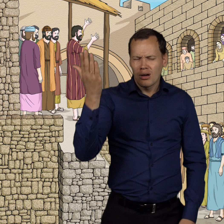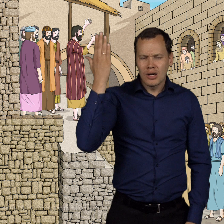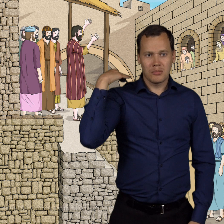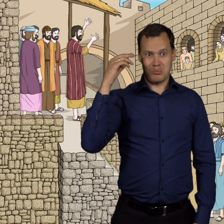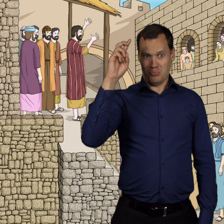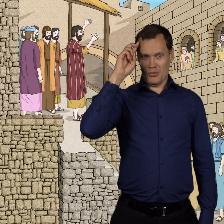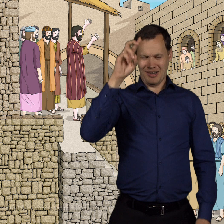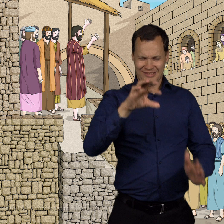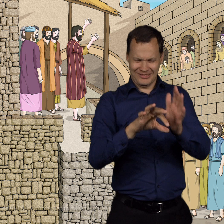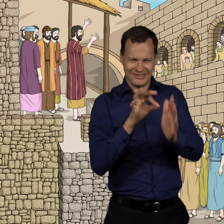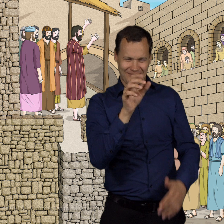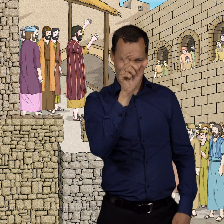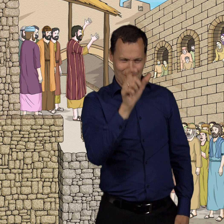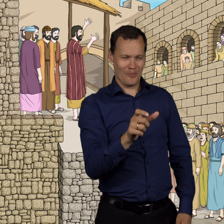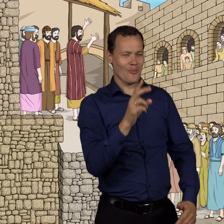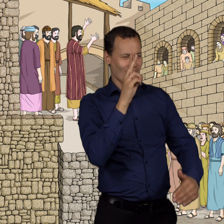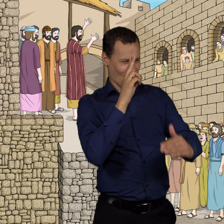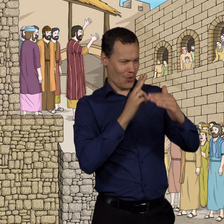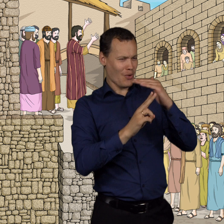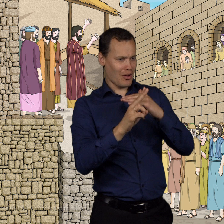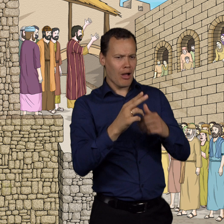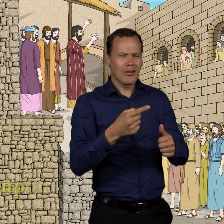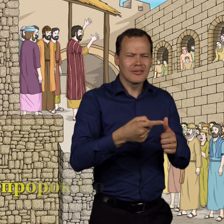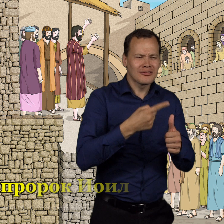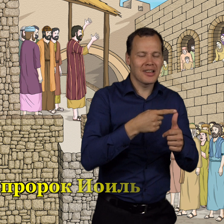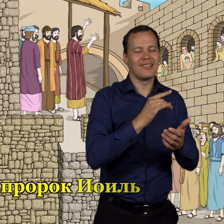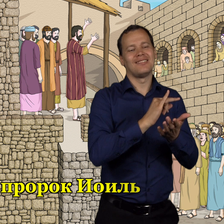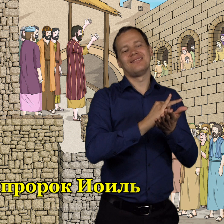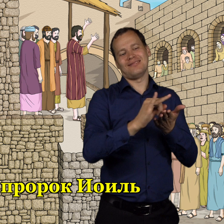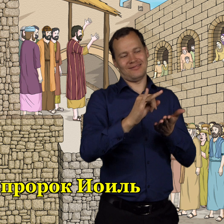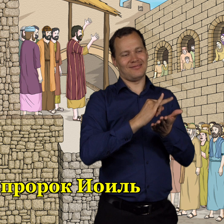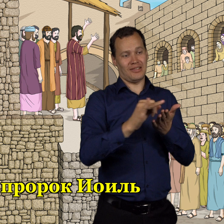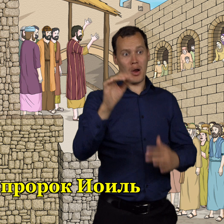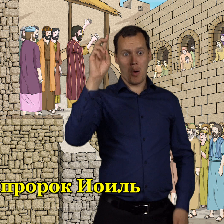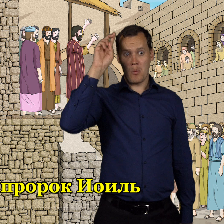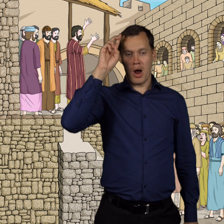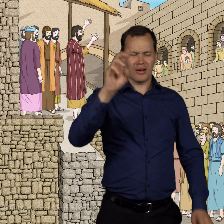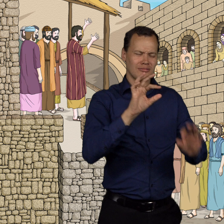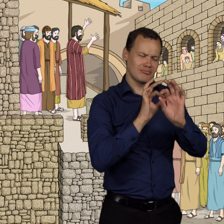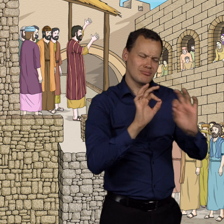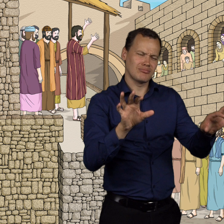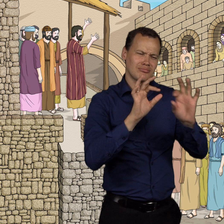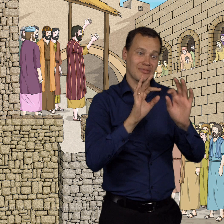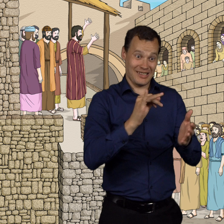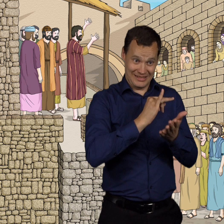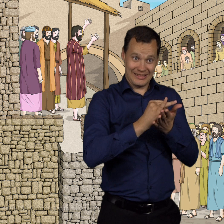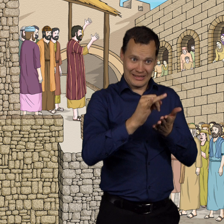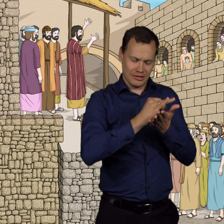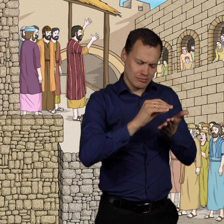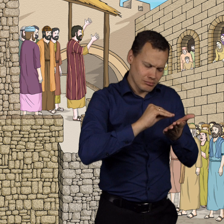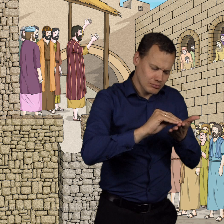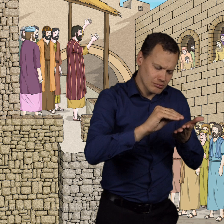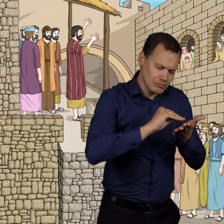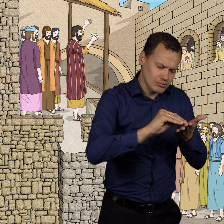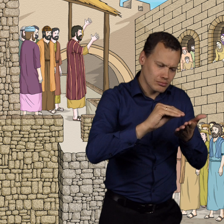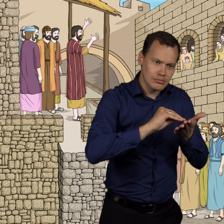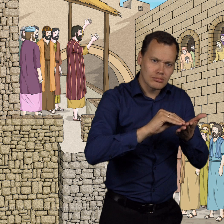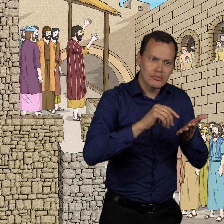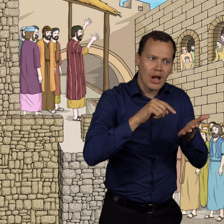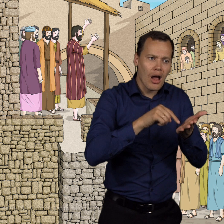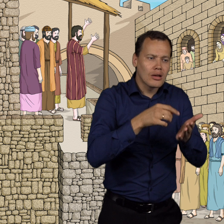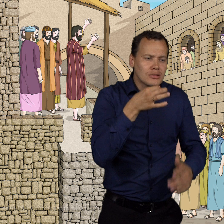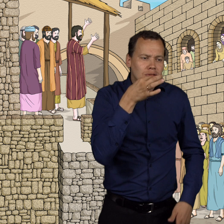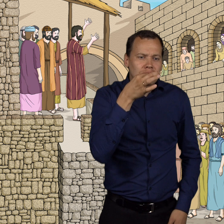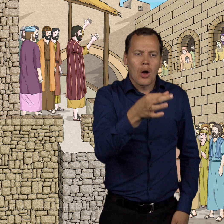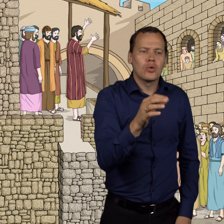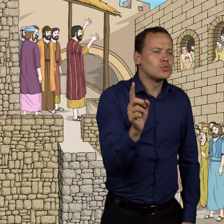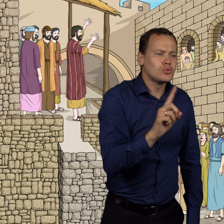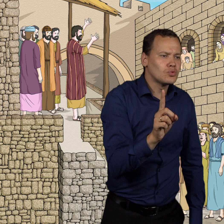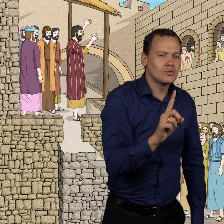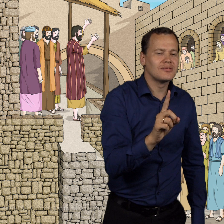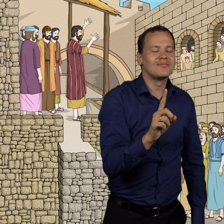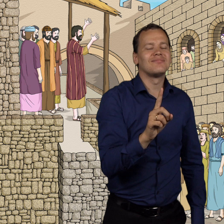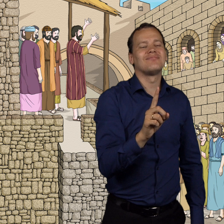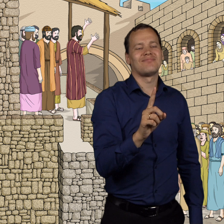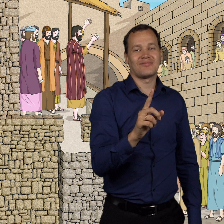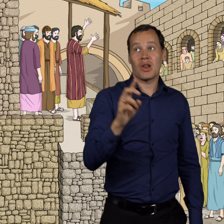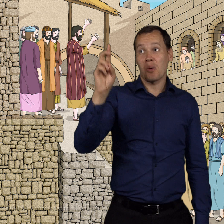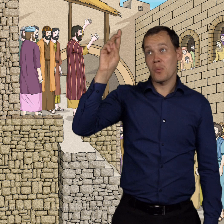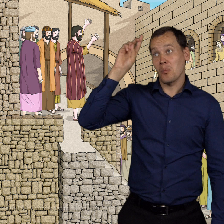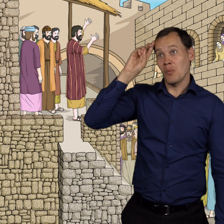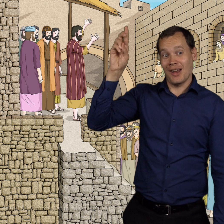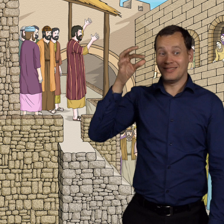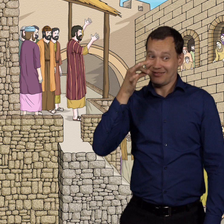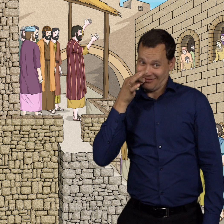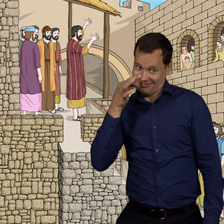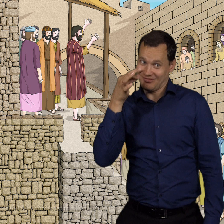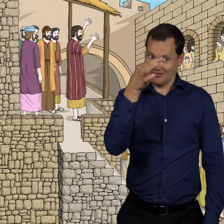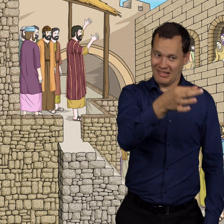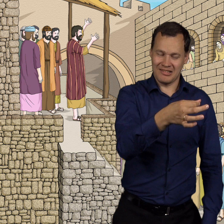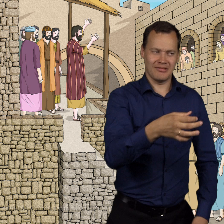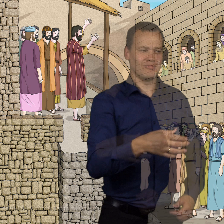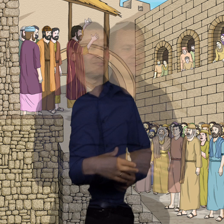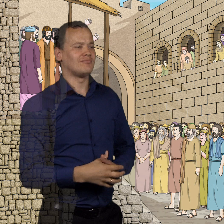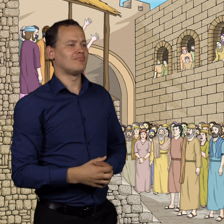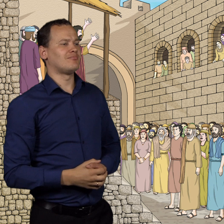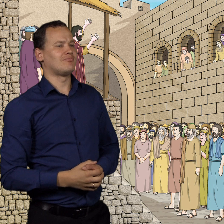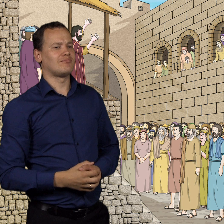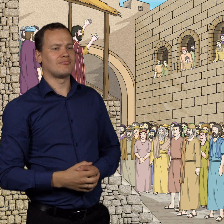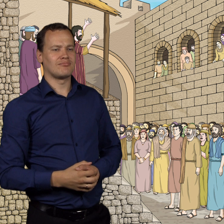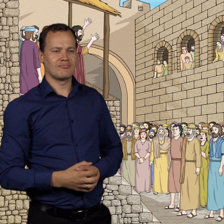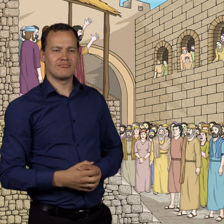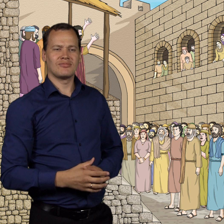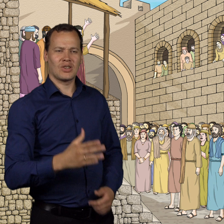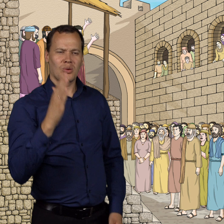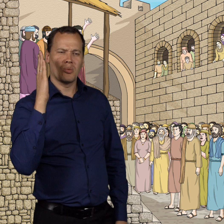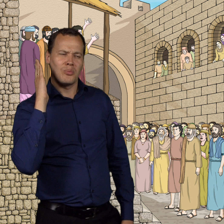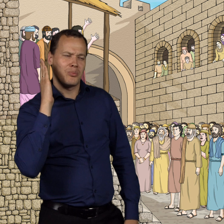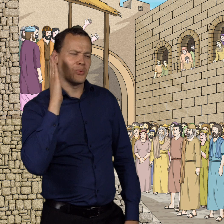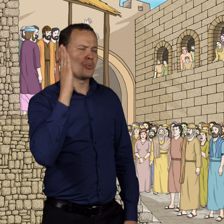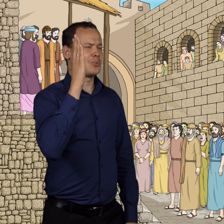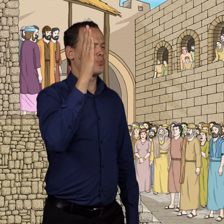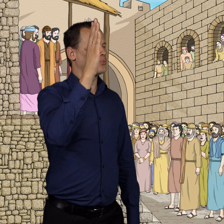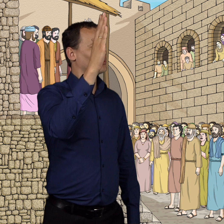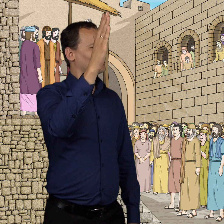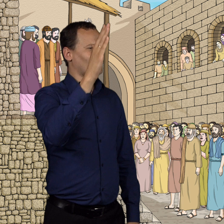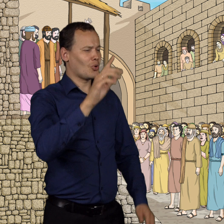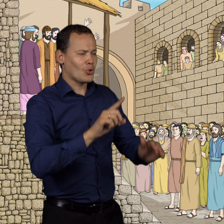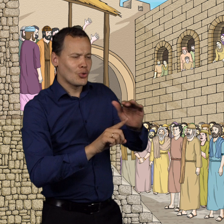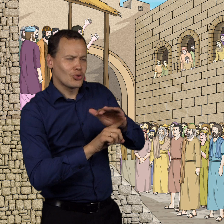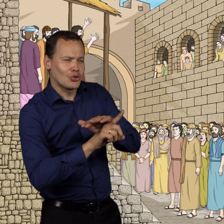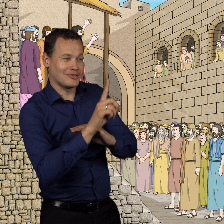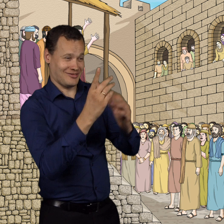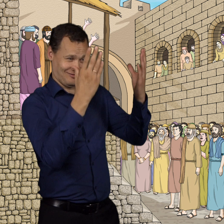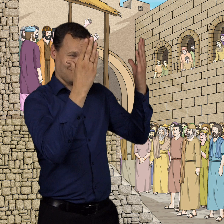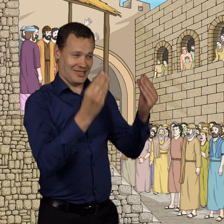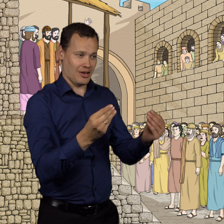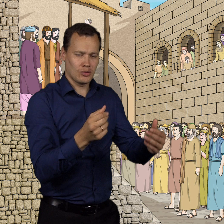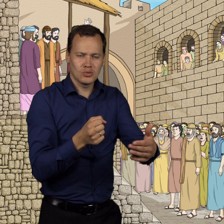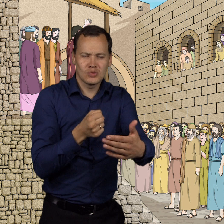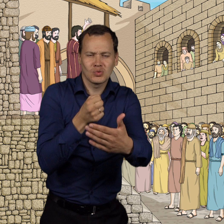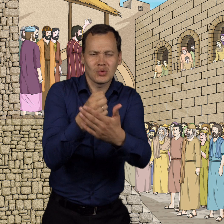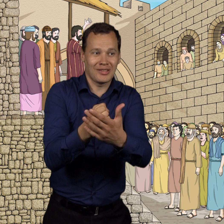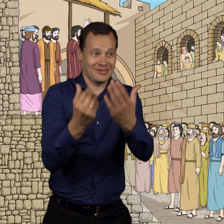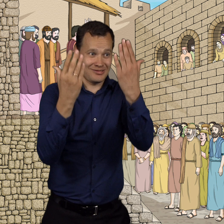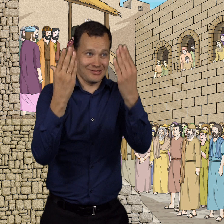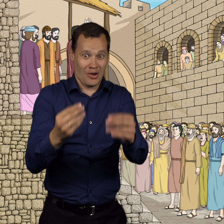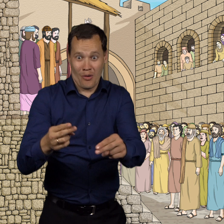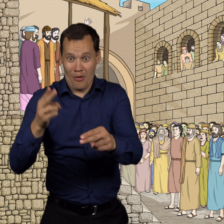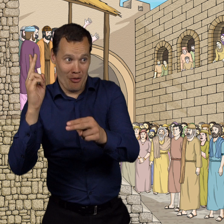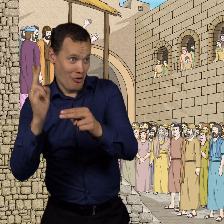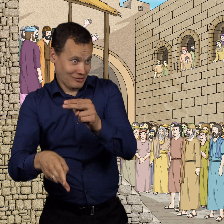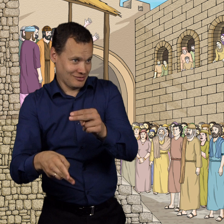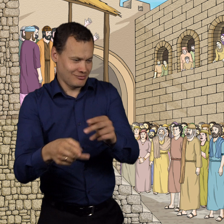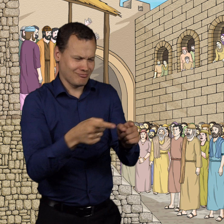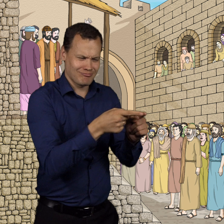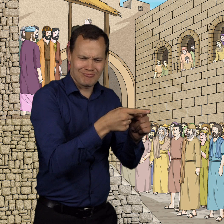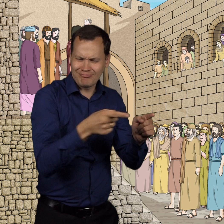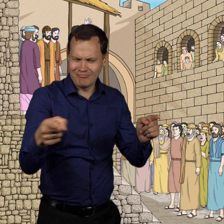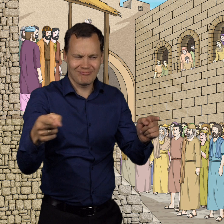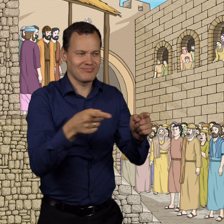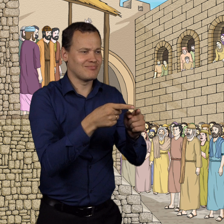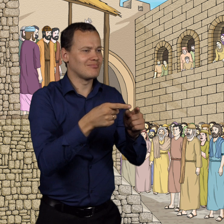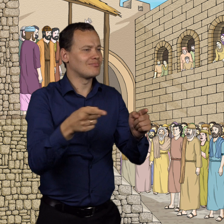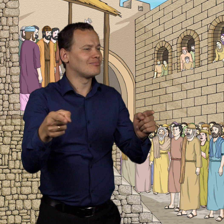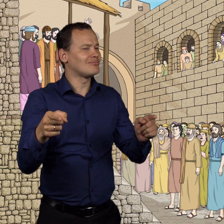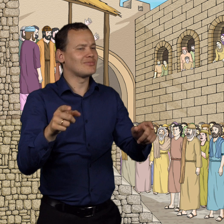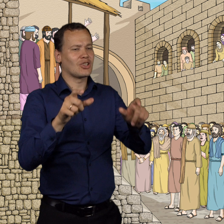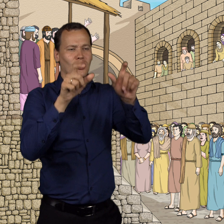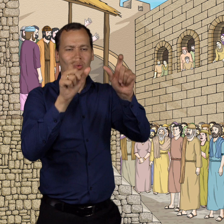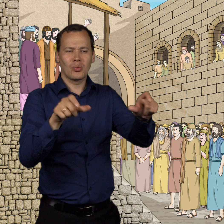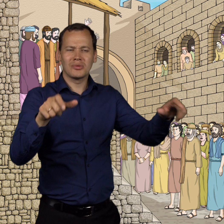These men are not drunk, as you suppose. It is only the third hour of the day!